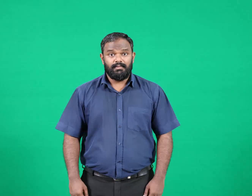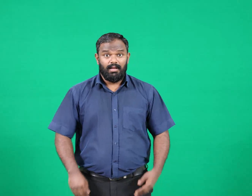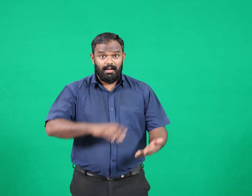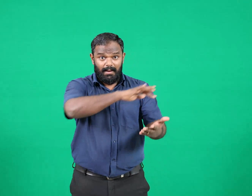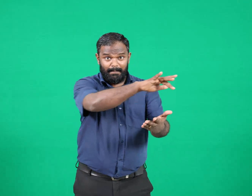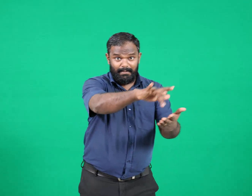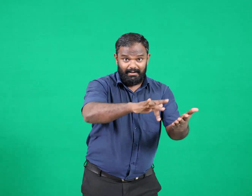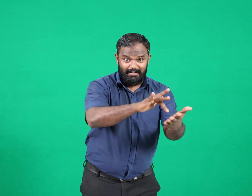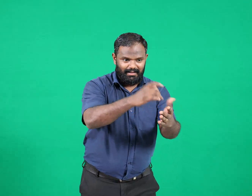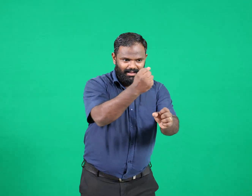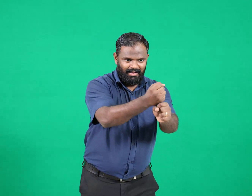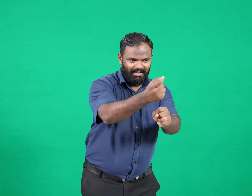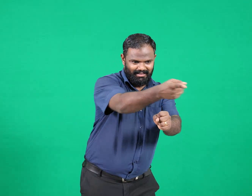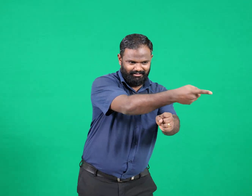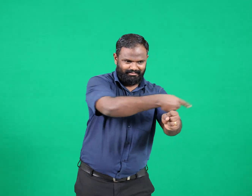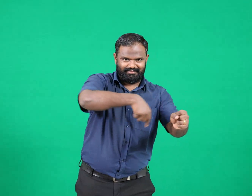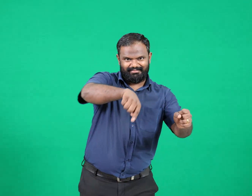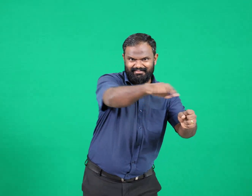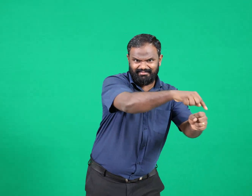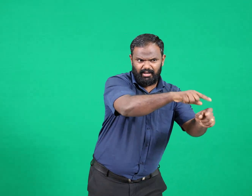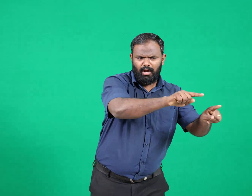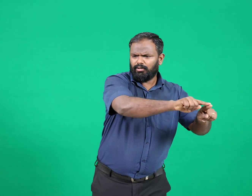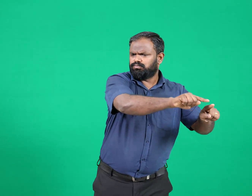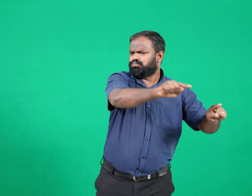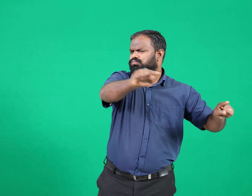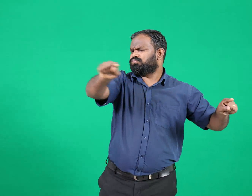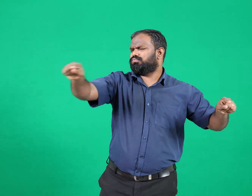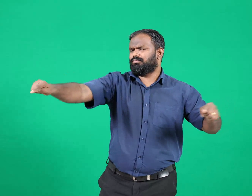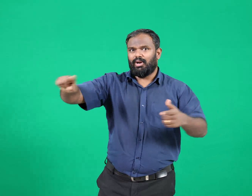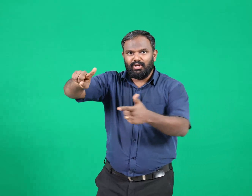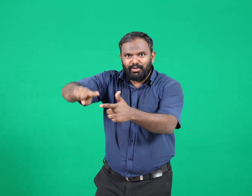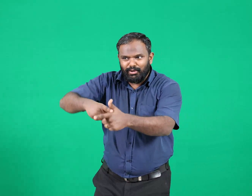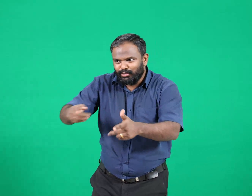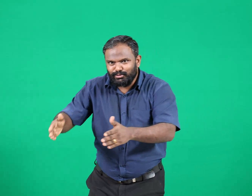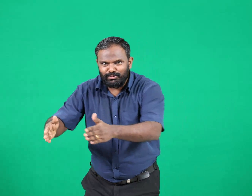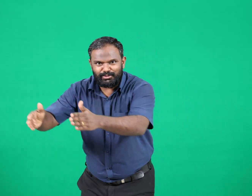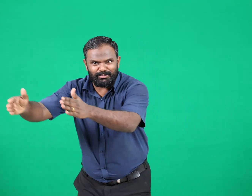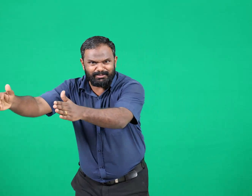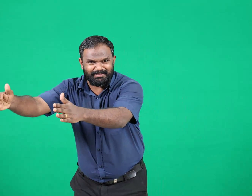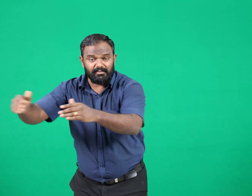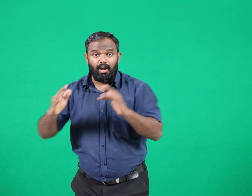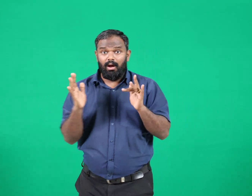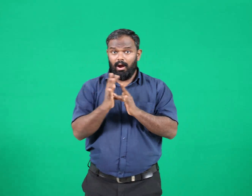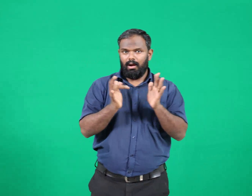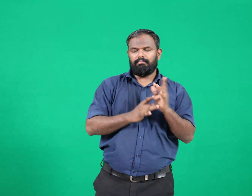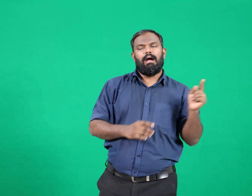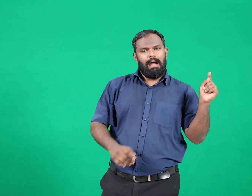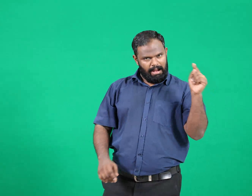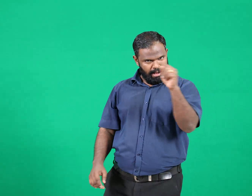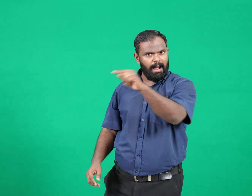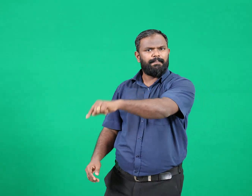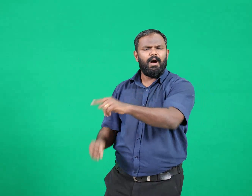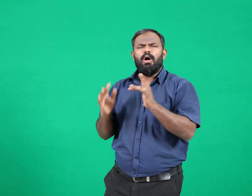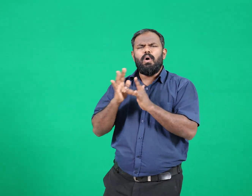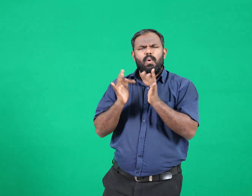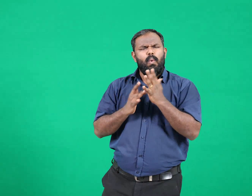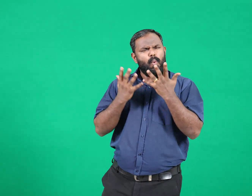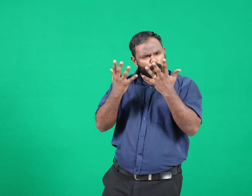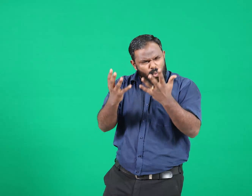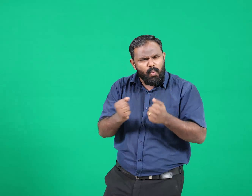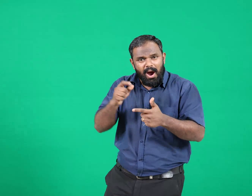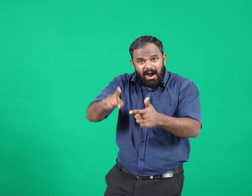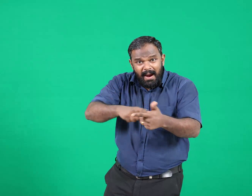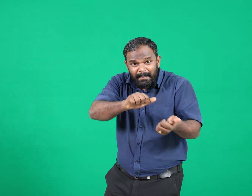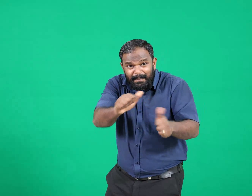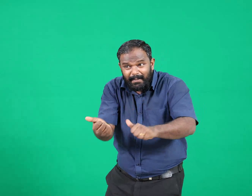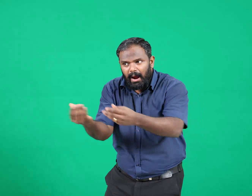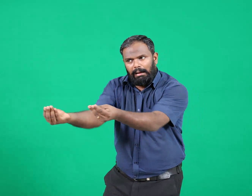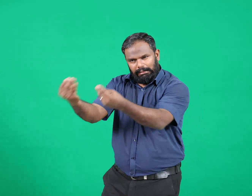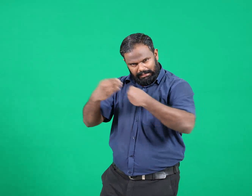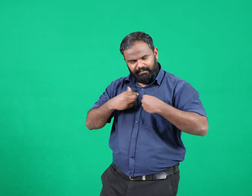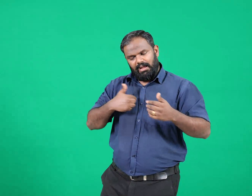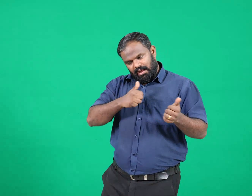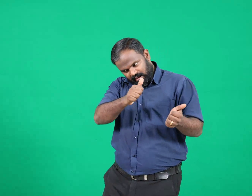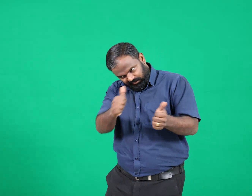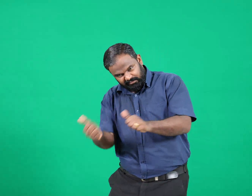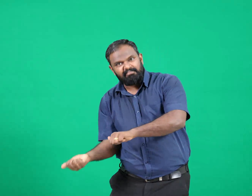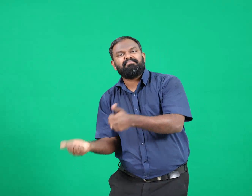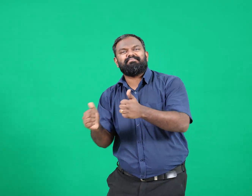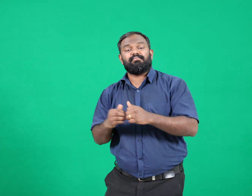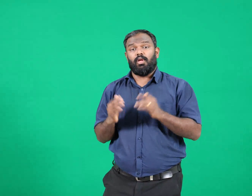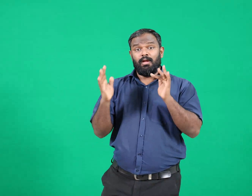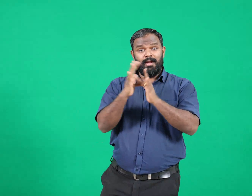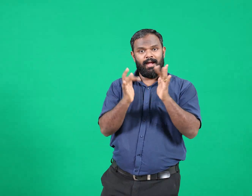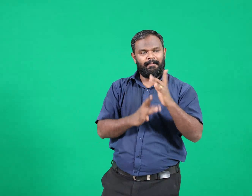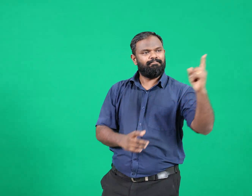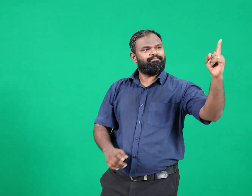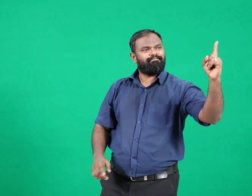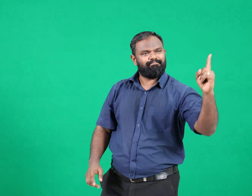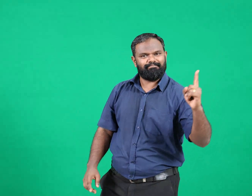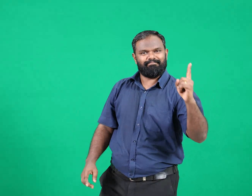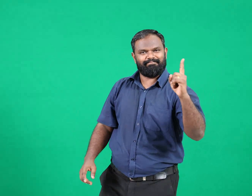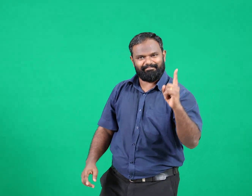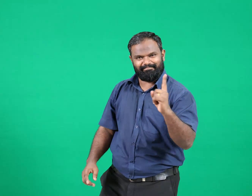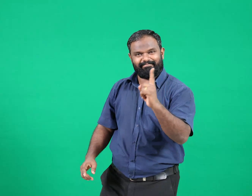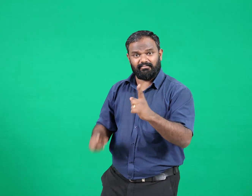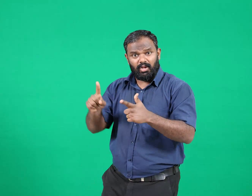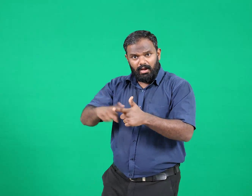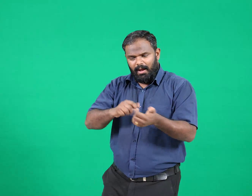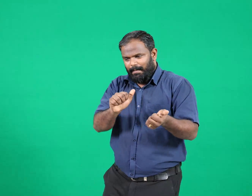At that time Jesus came from Galilee to the Jordan to be baptized by John.